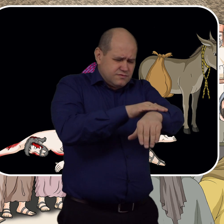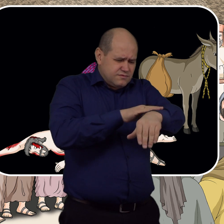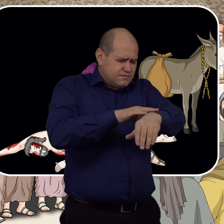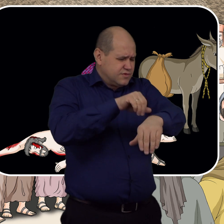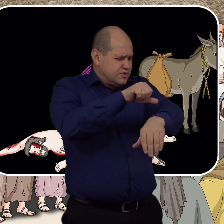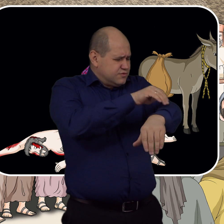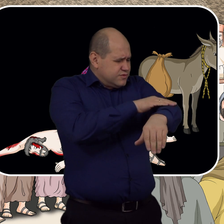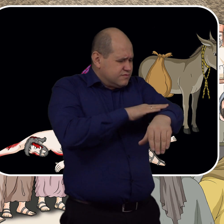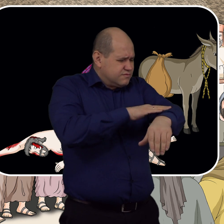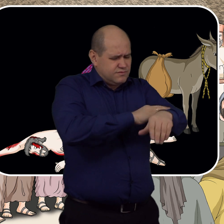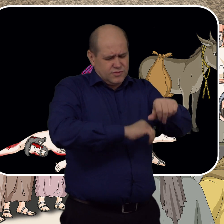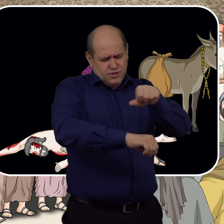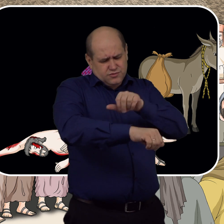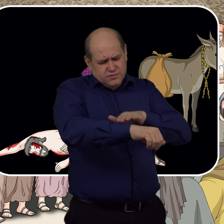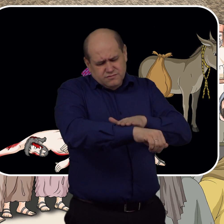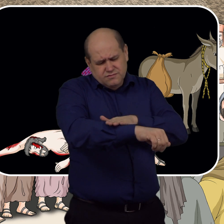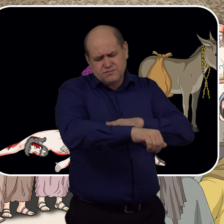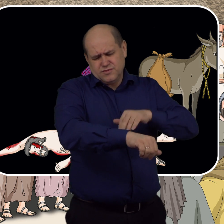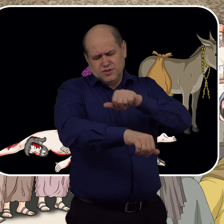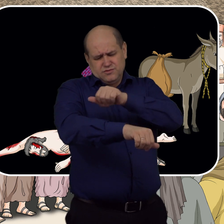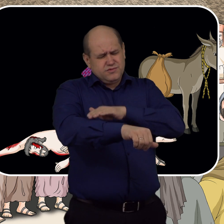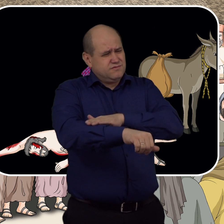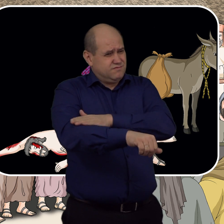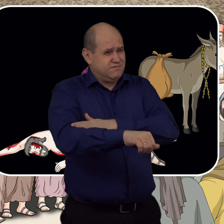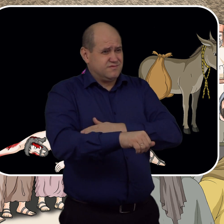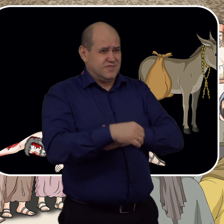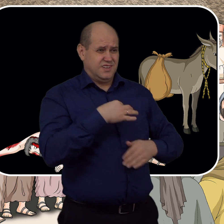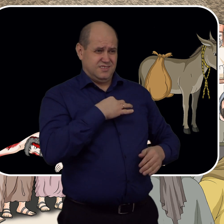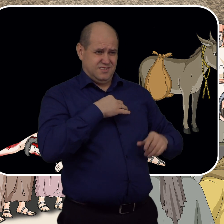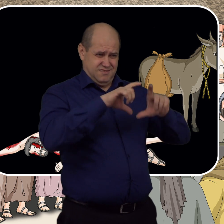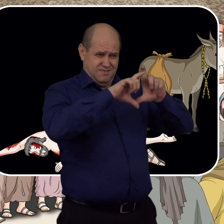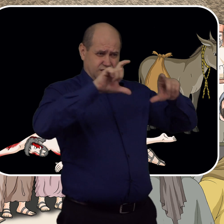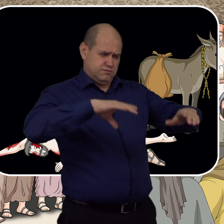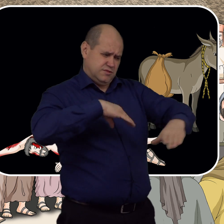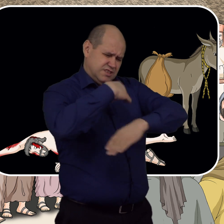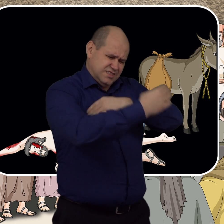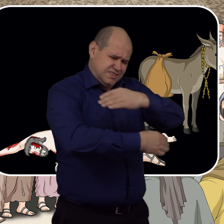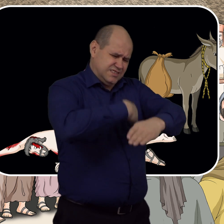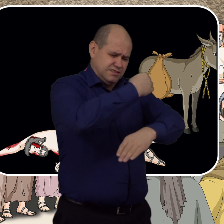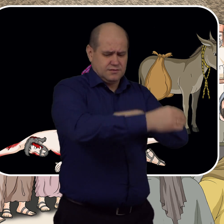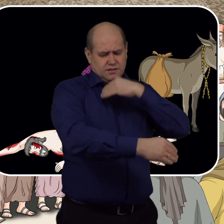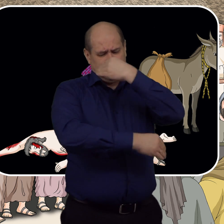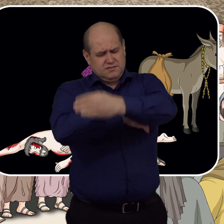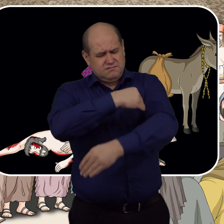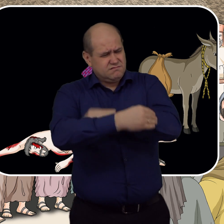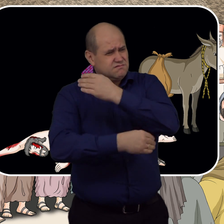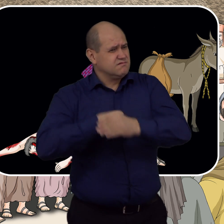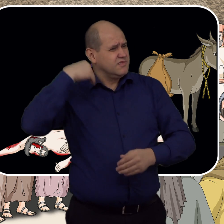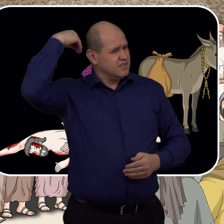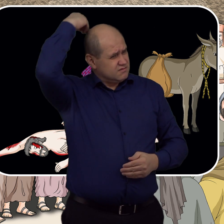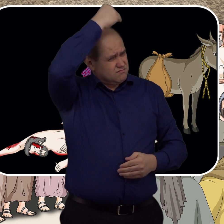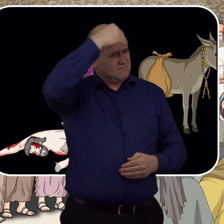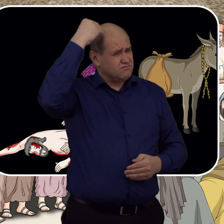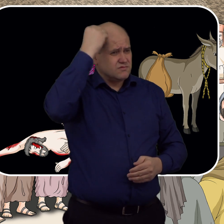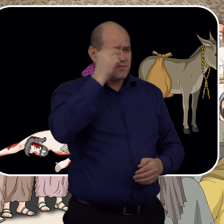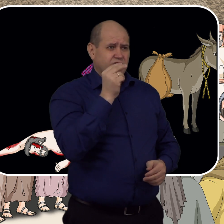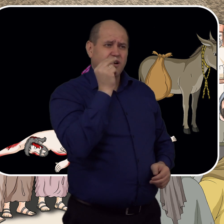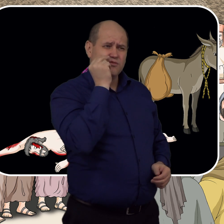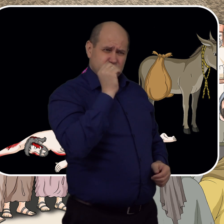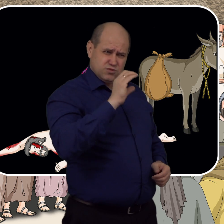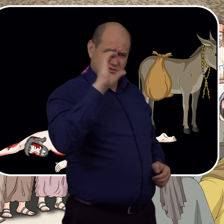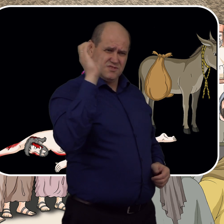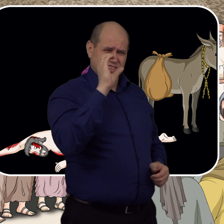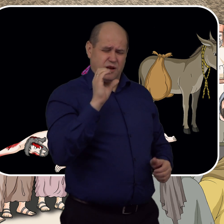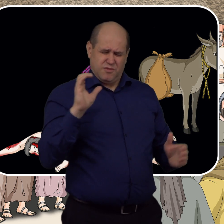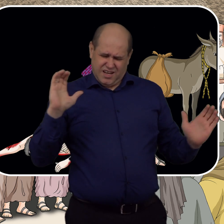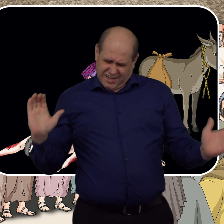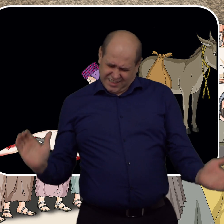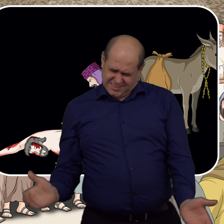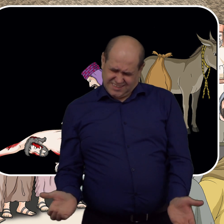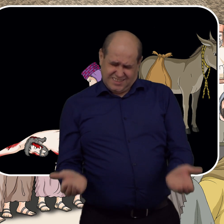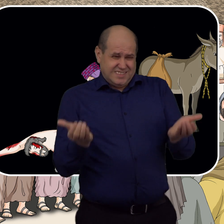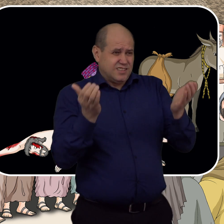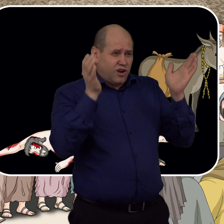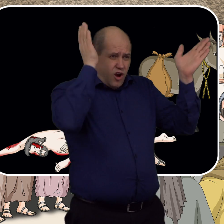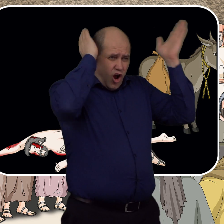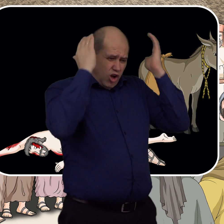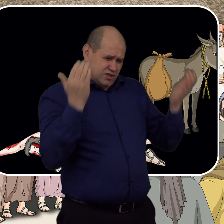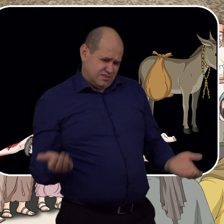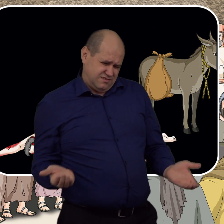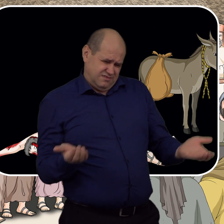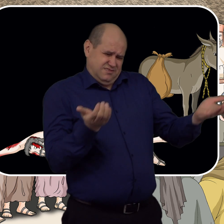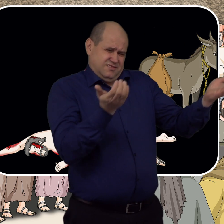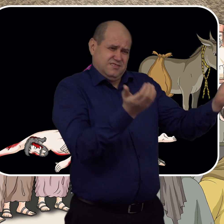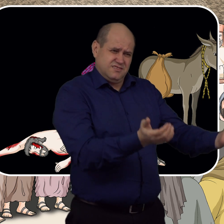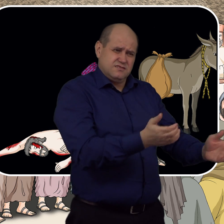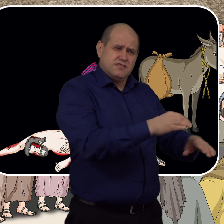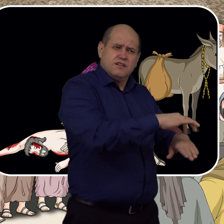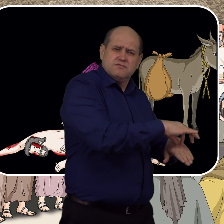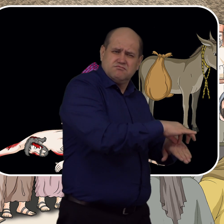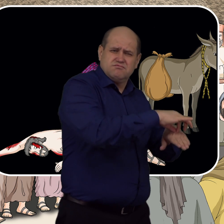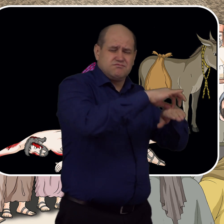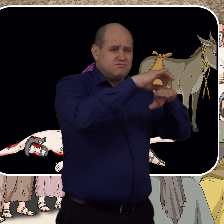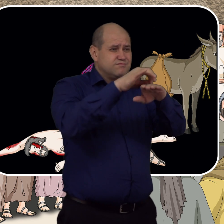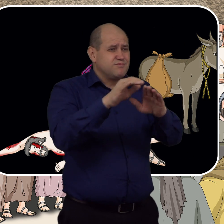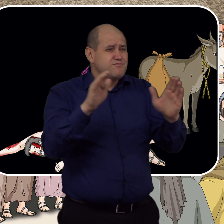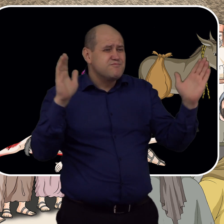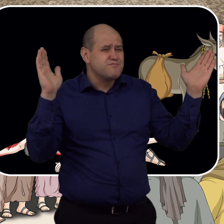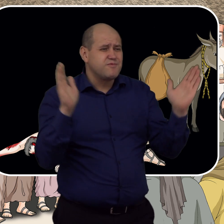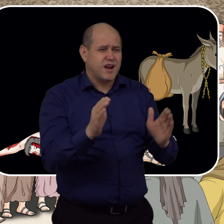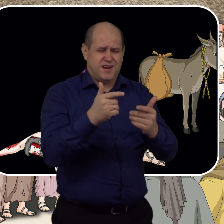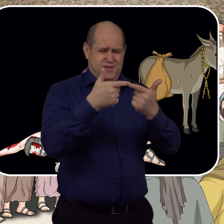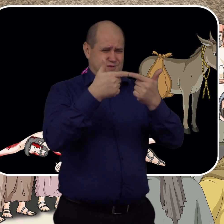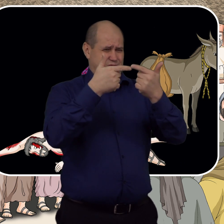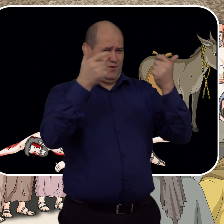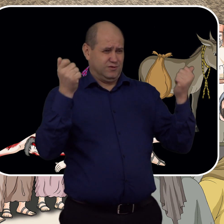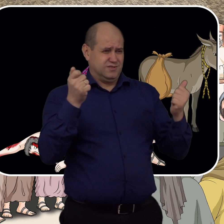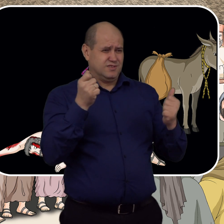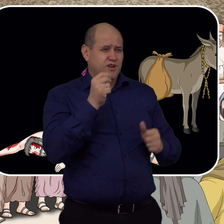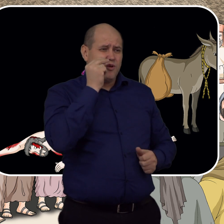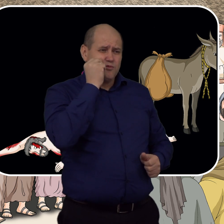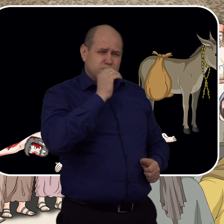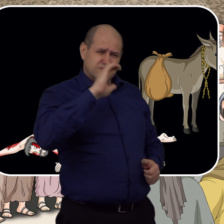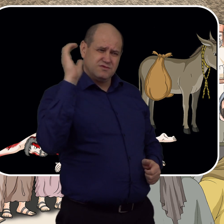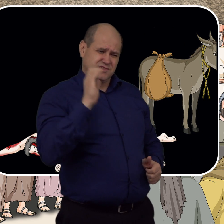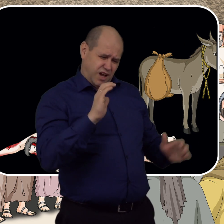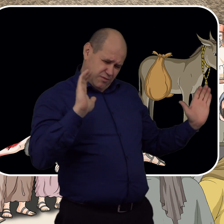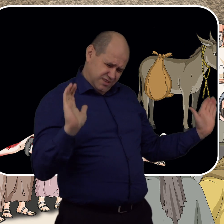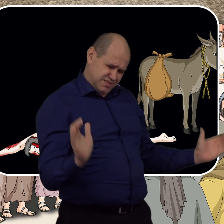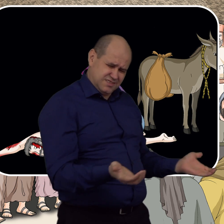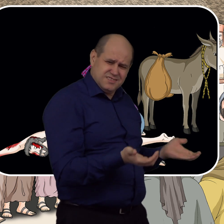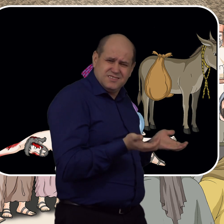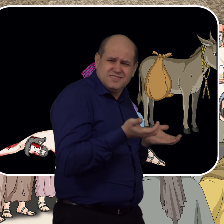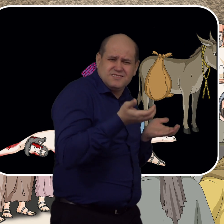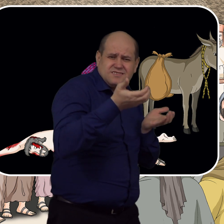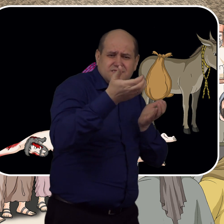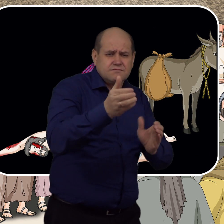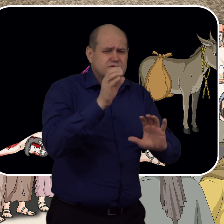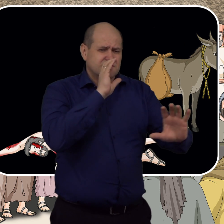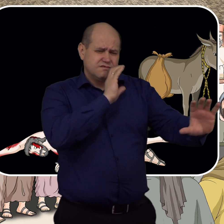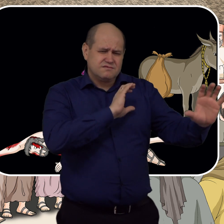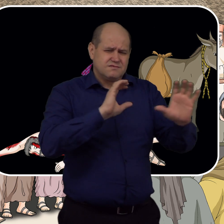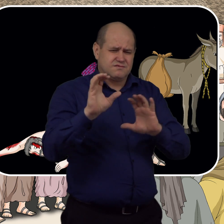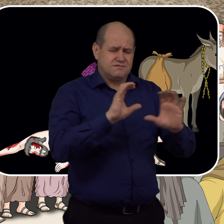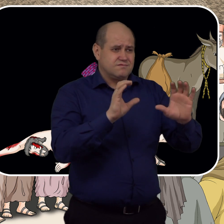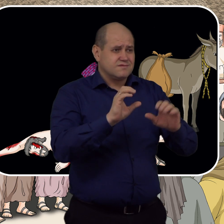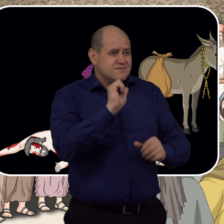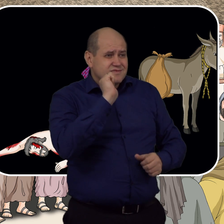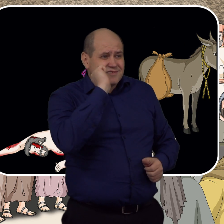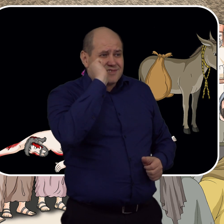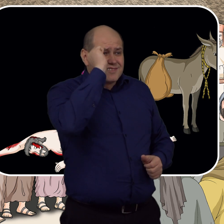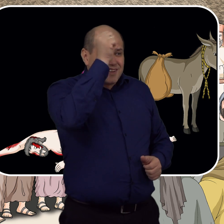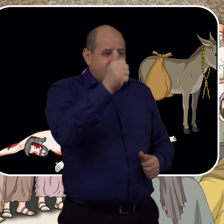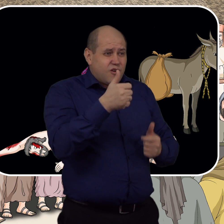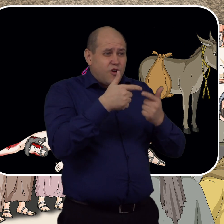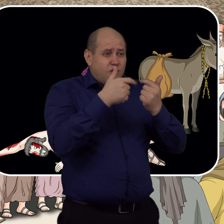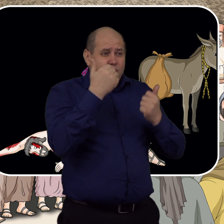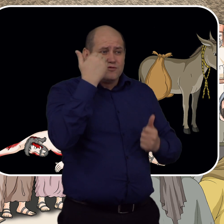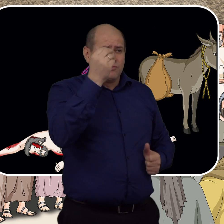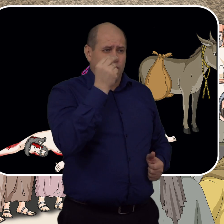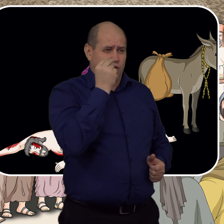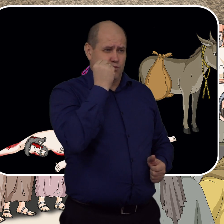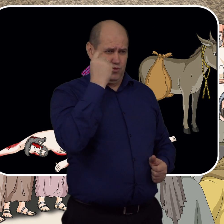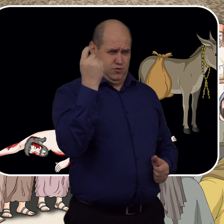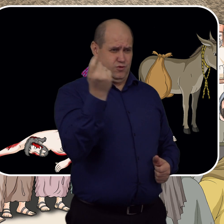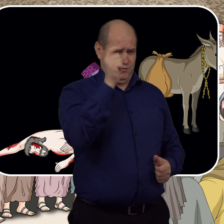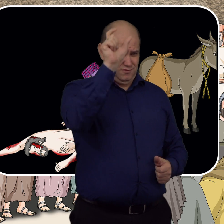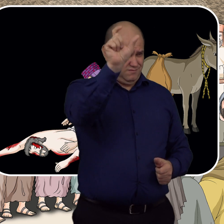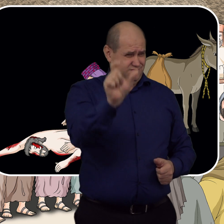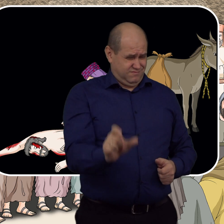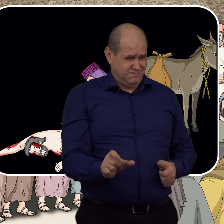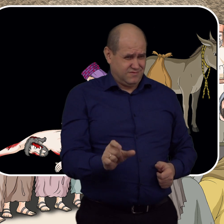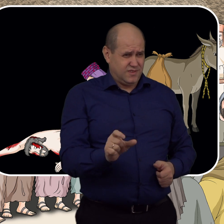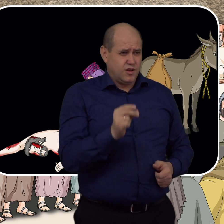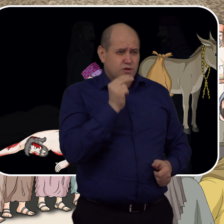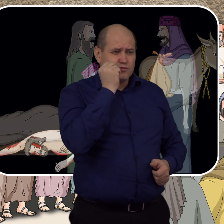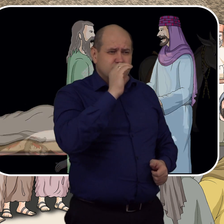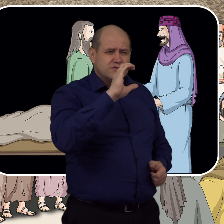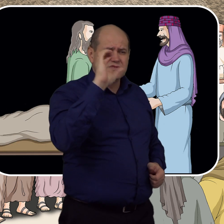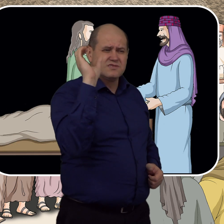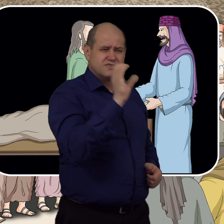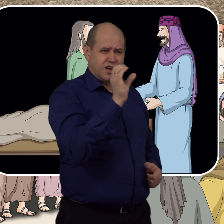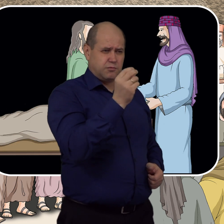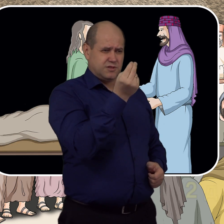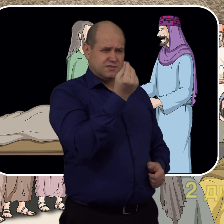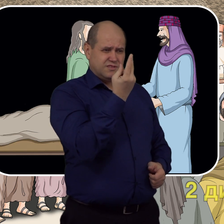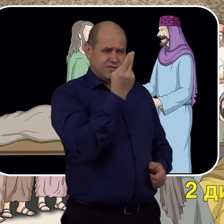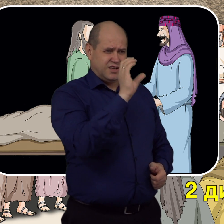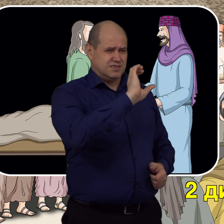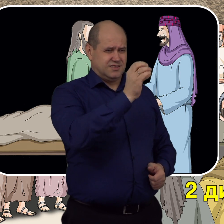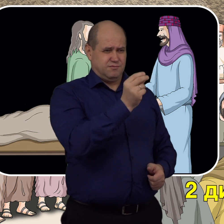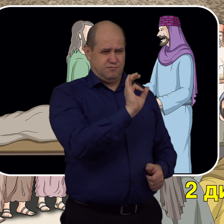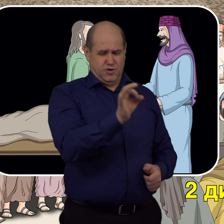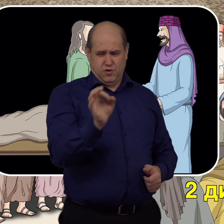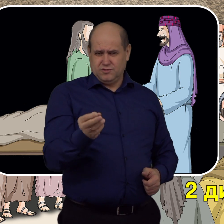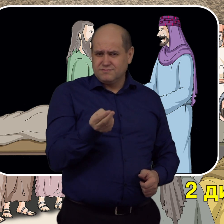Then he put him on his own animal, brought him to an inn, and took care of him.